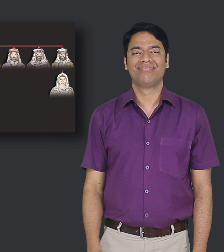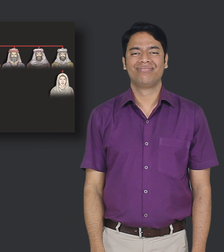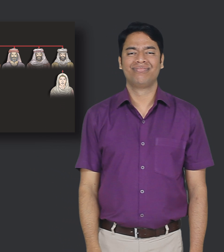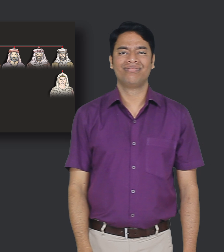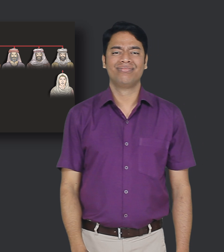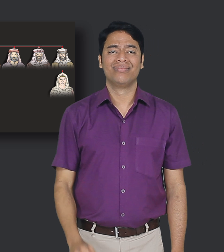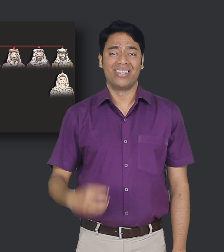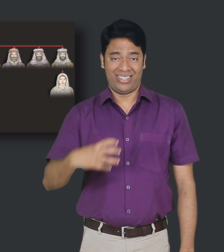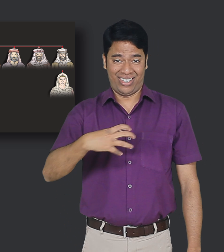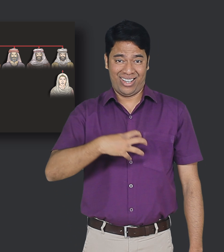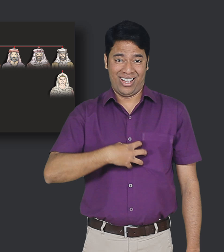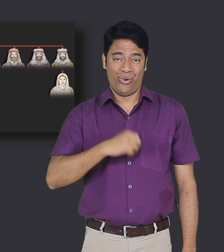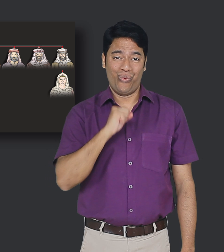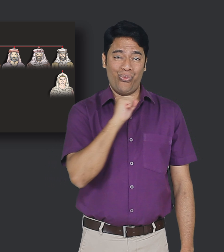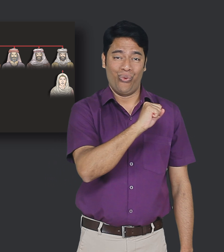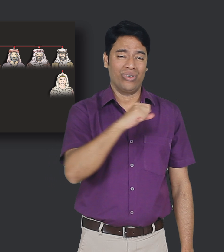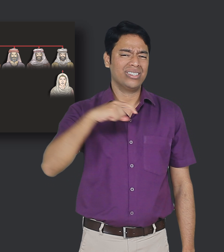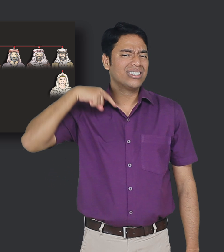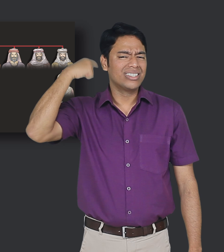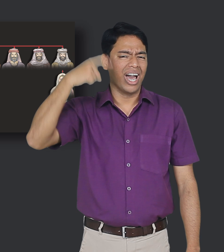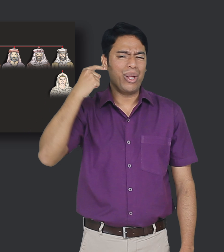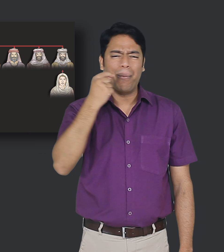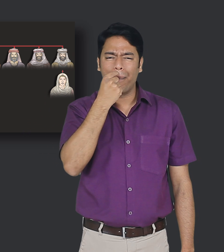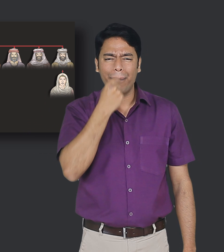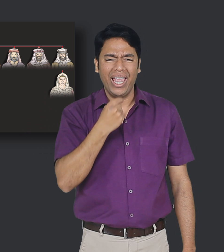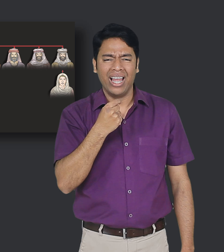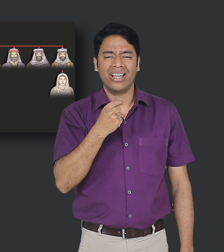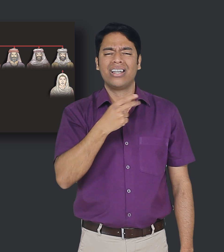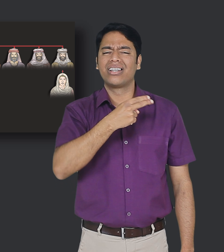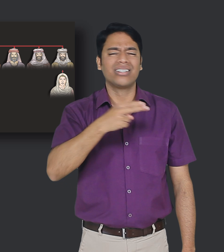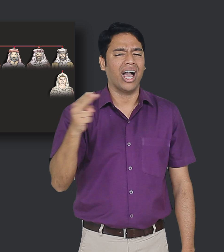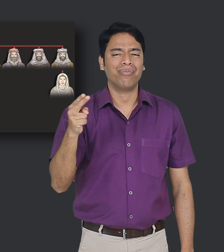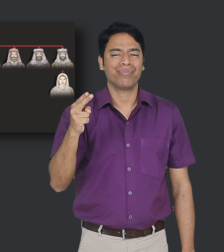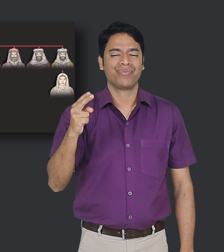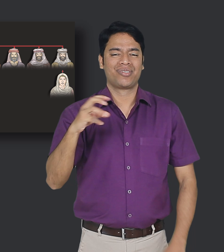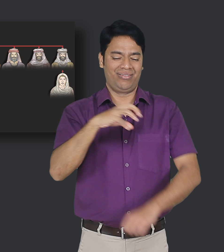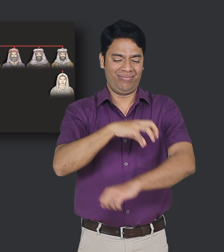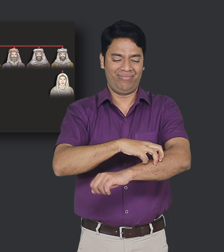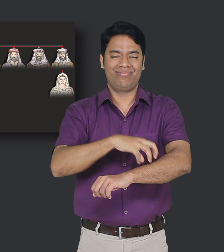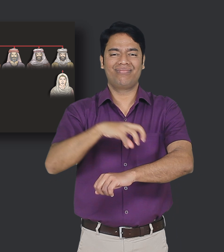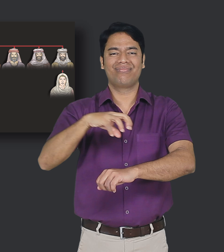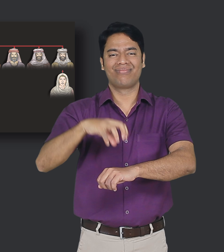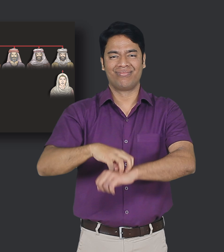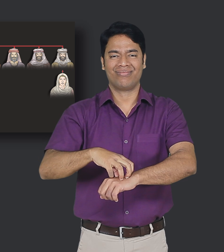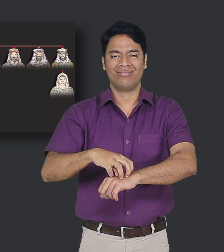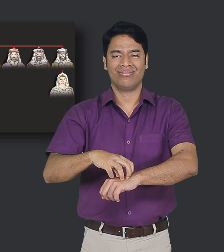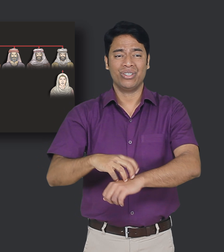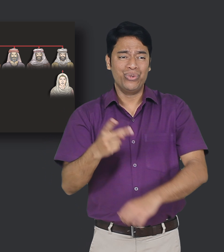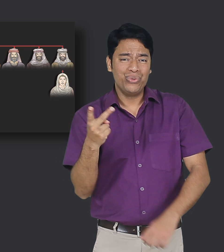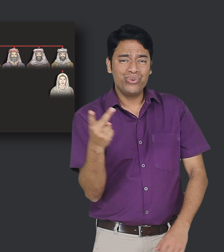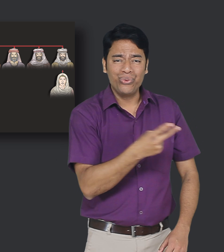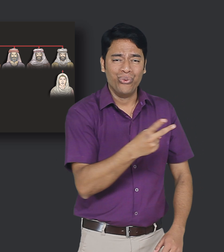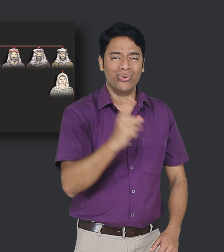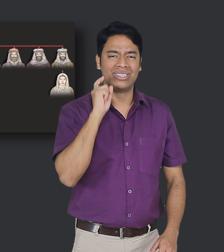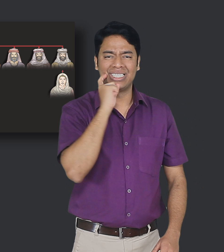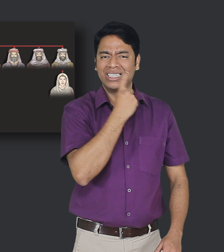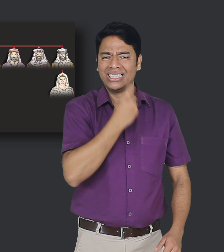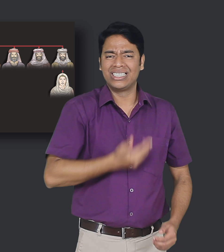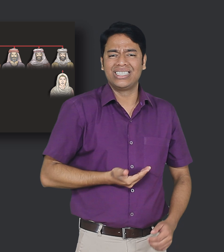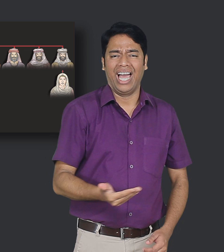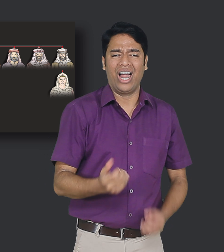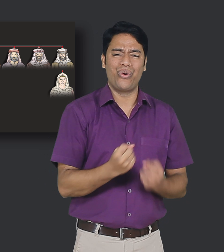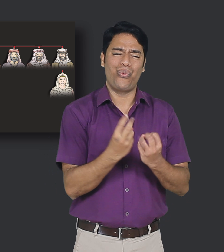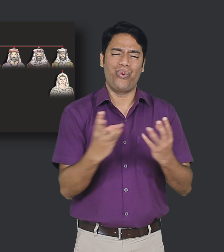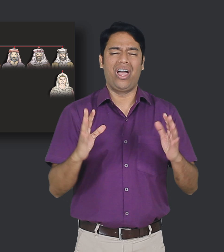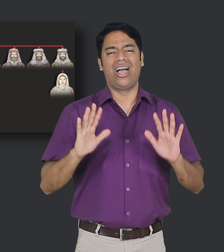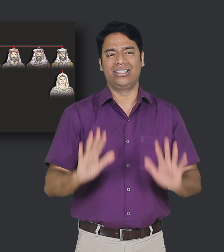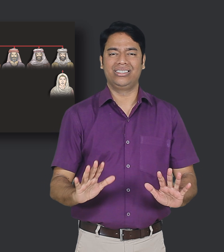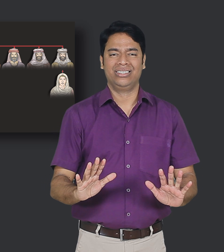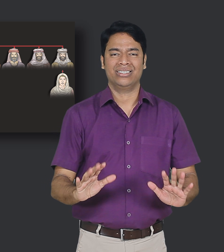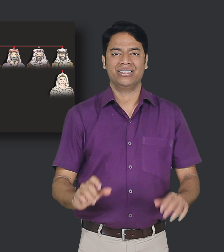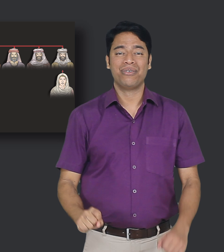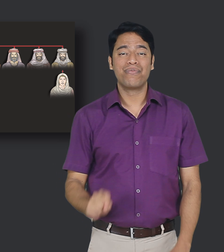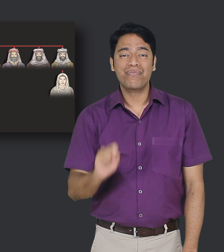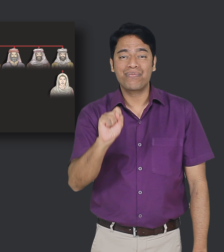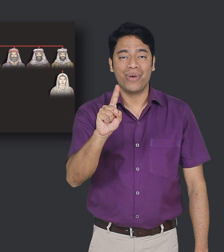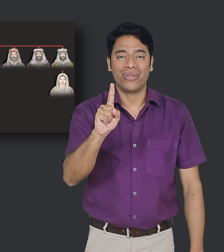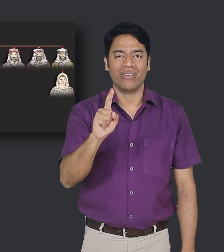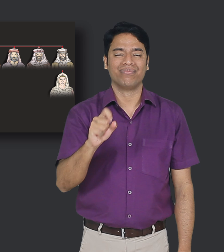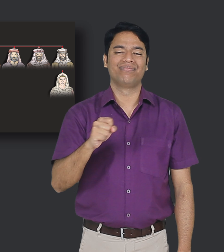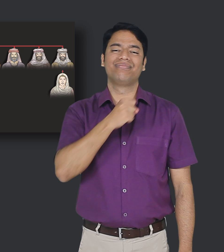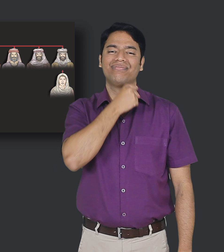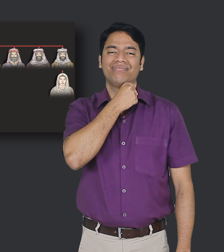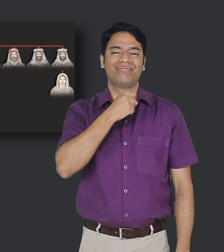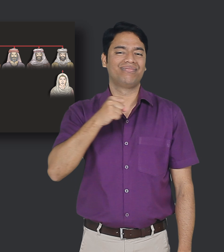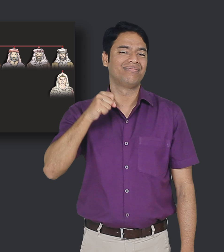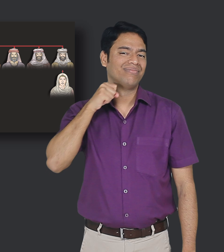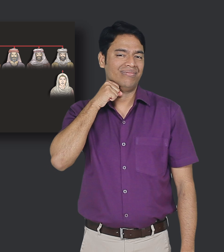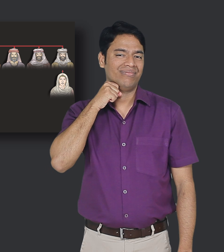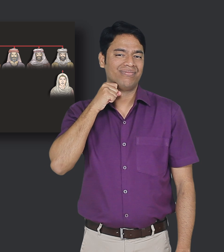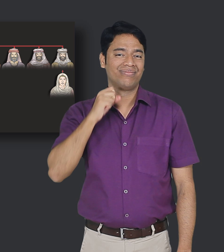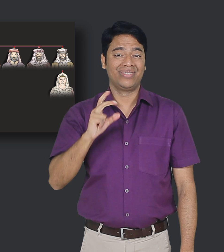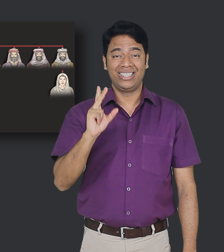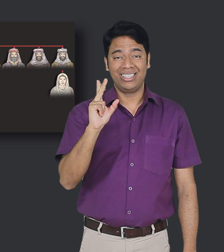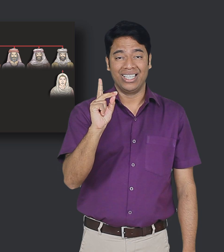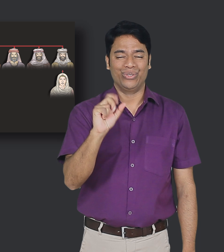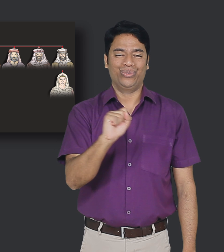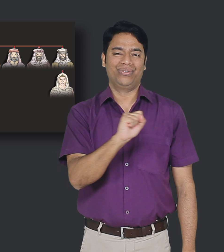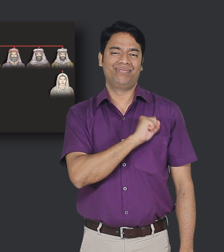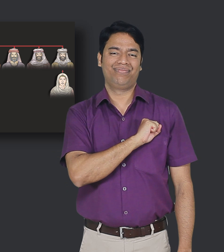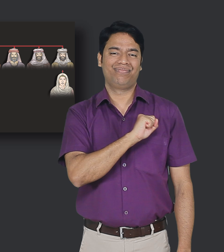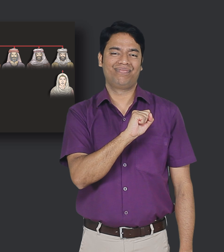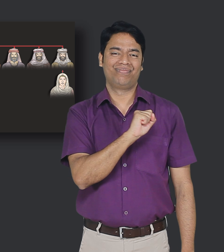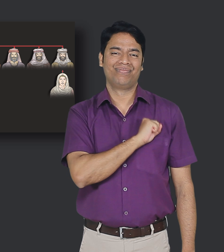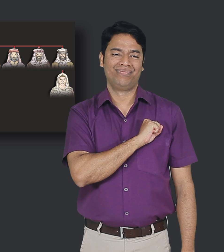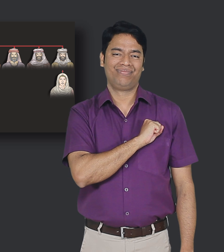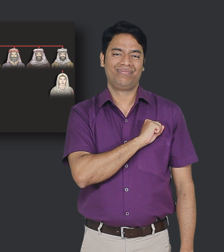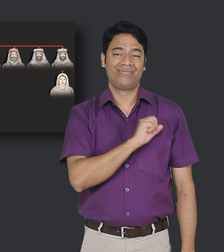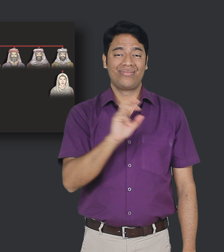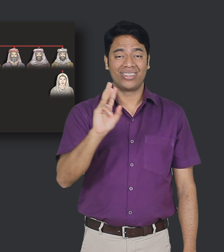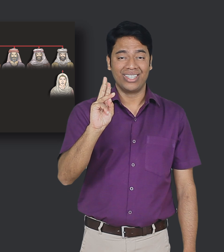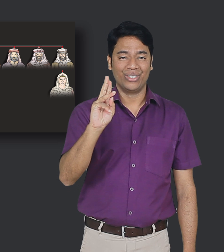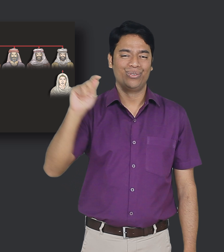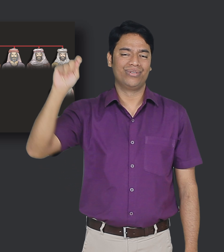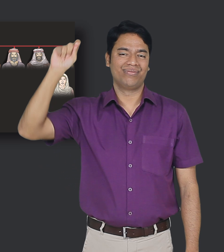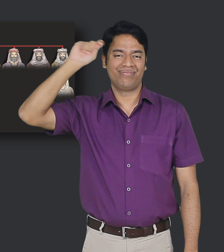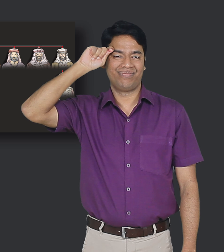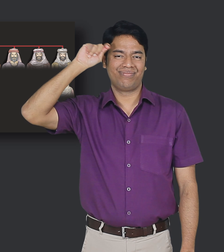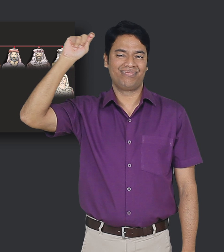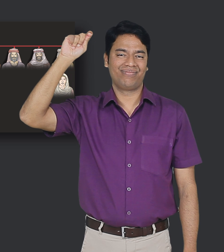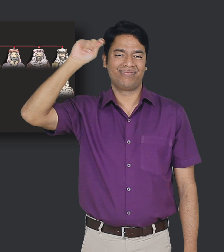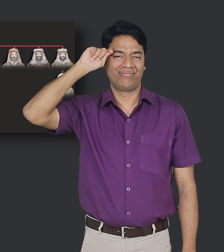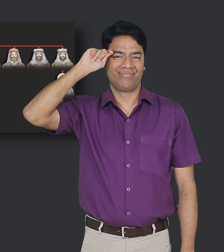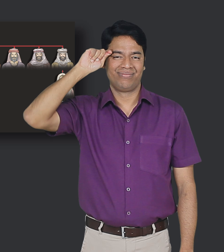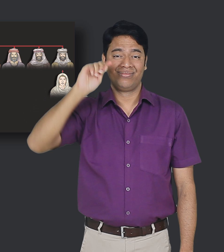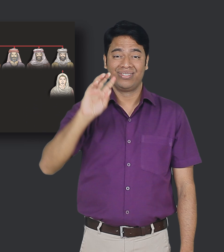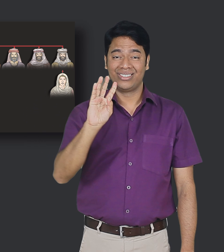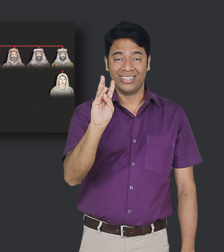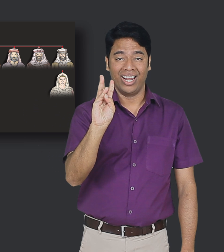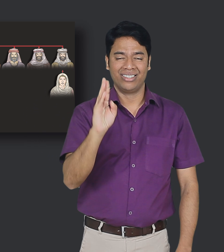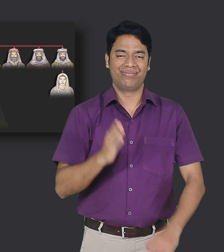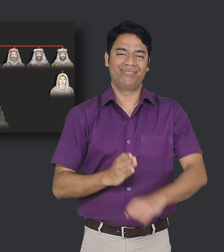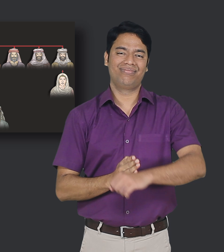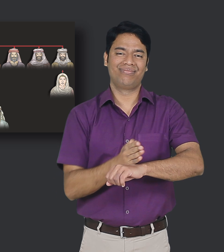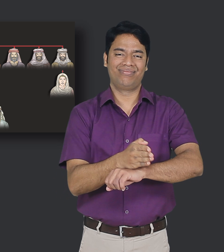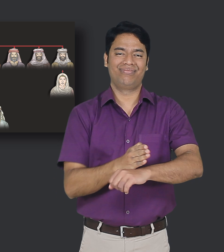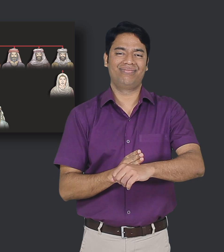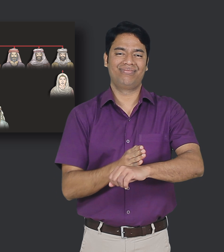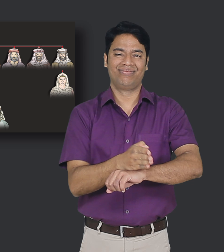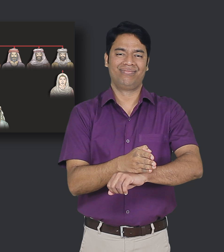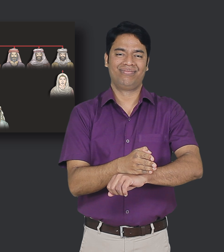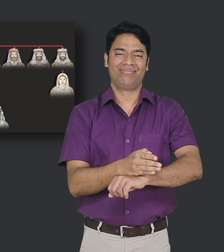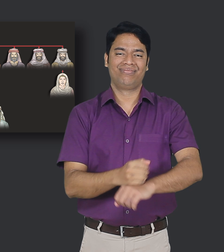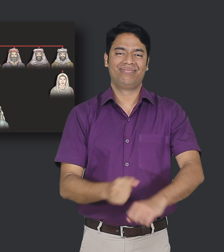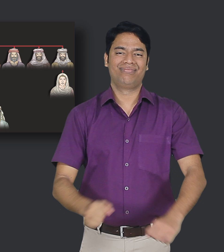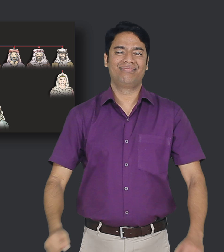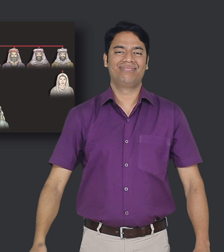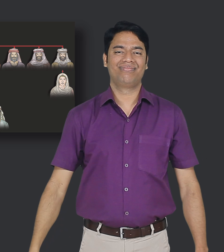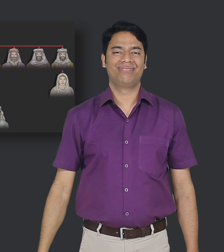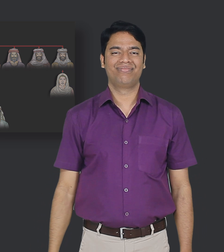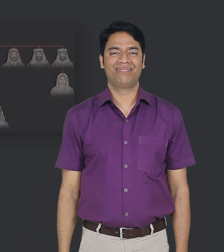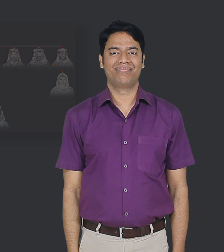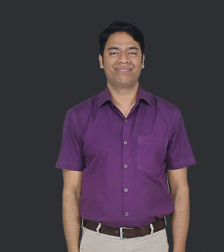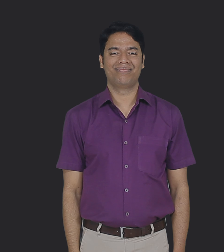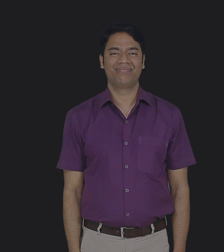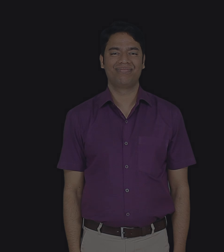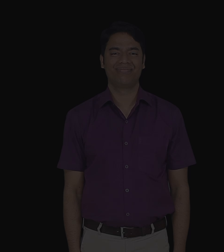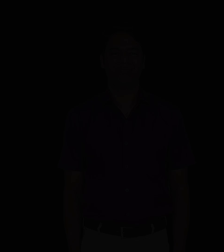Moreover, Nahor’s concubine, whose name was Reumah, bore Tebah, Gaham, Tahash, and Maacah.